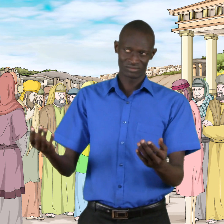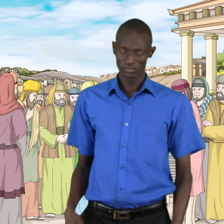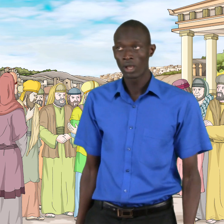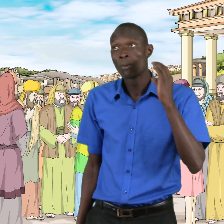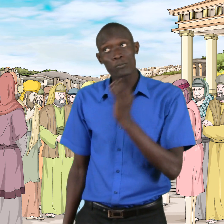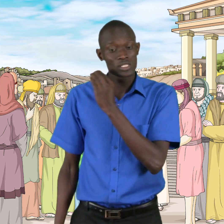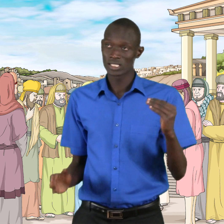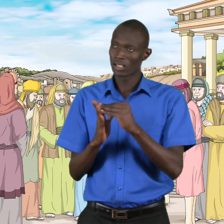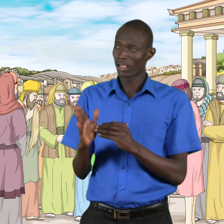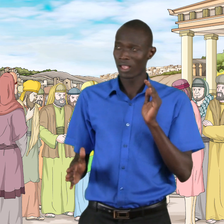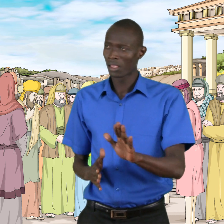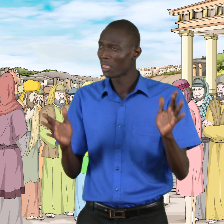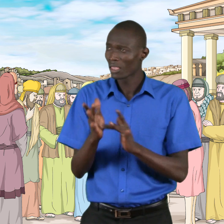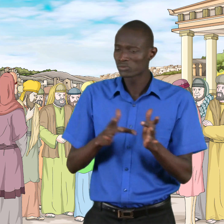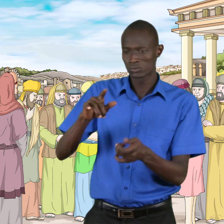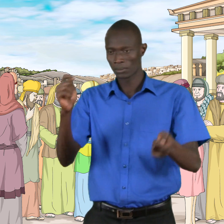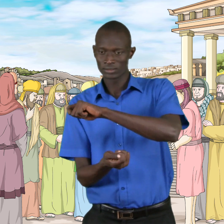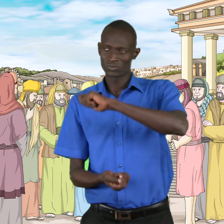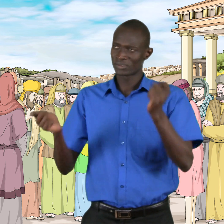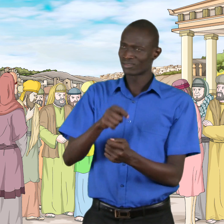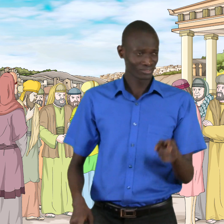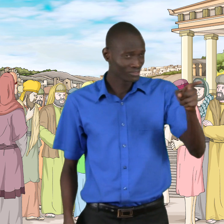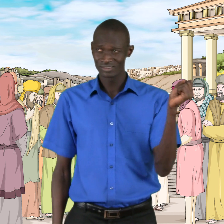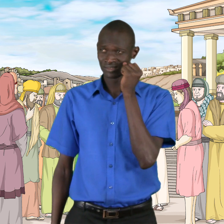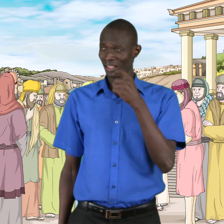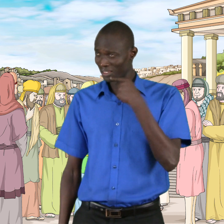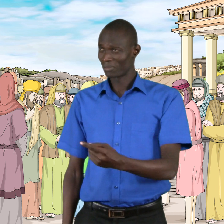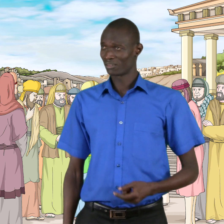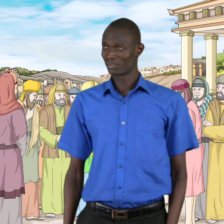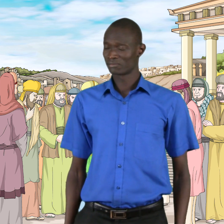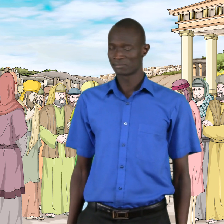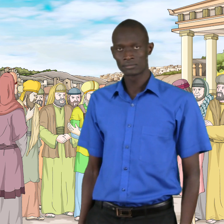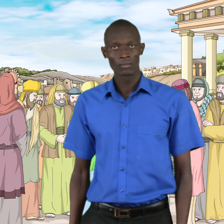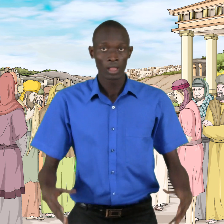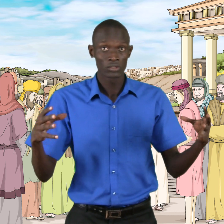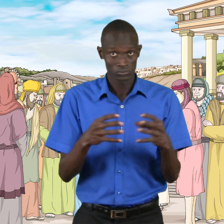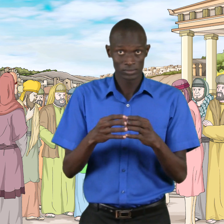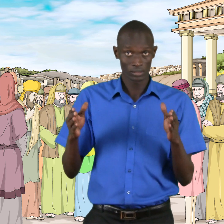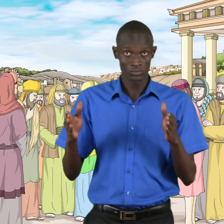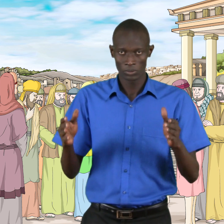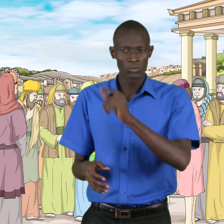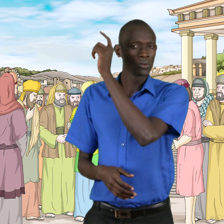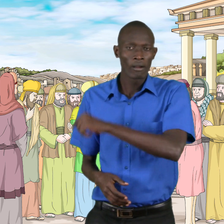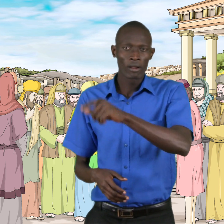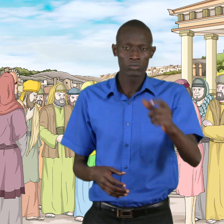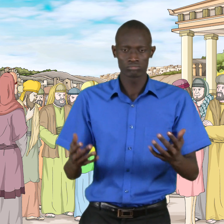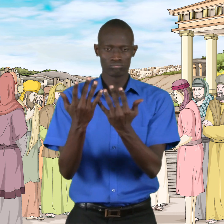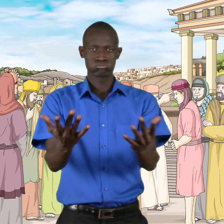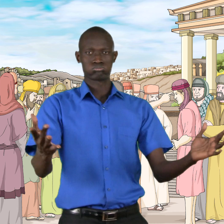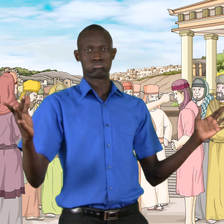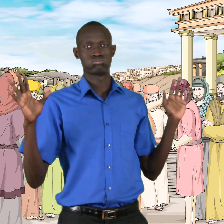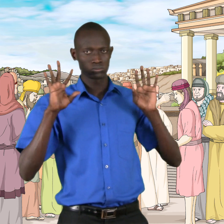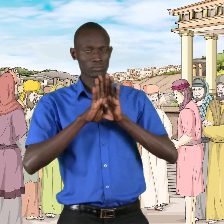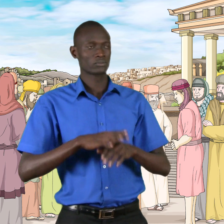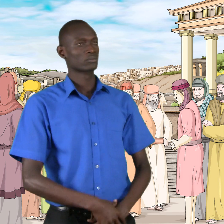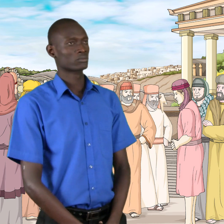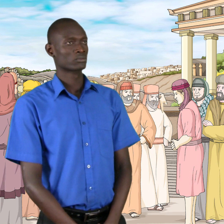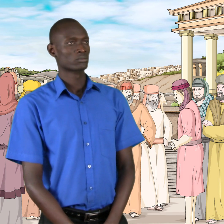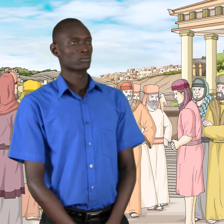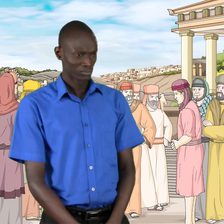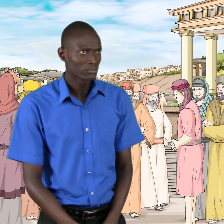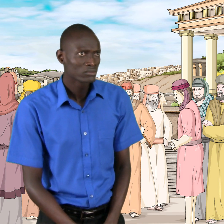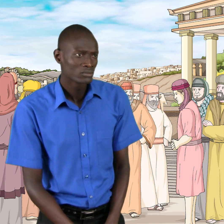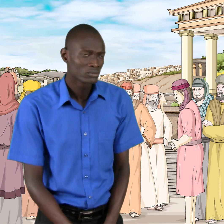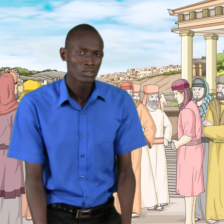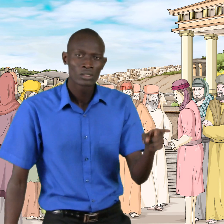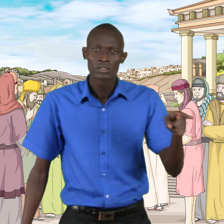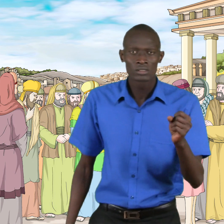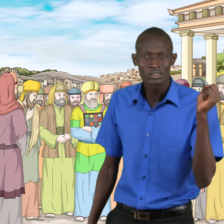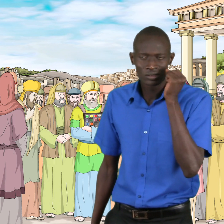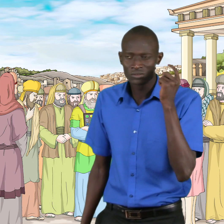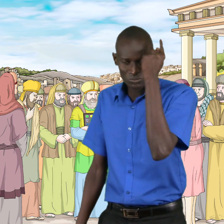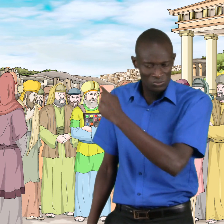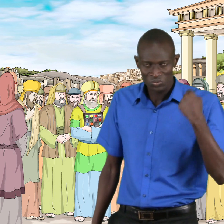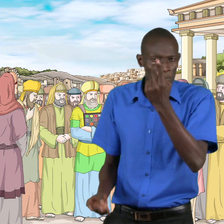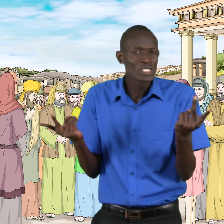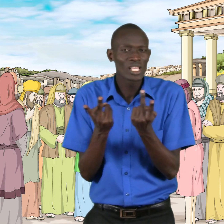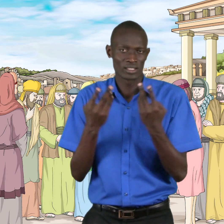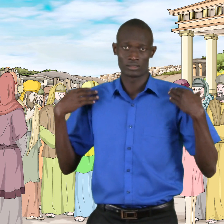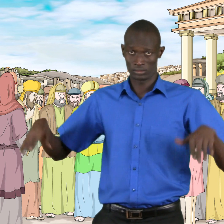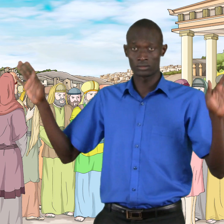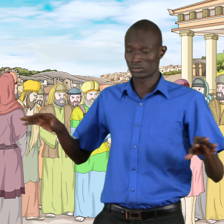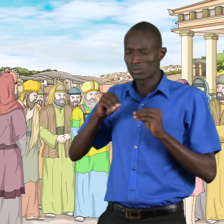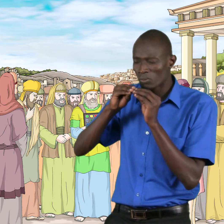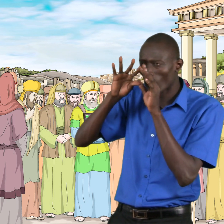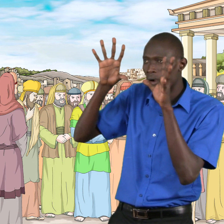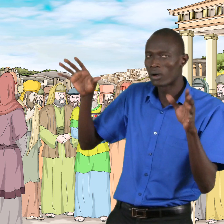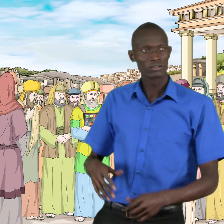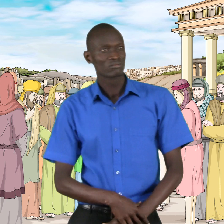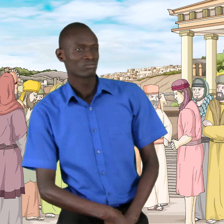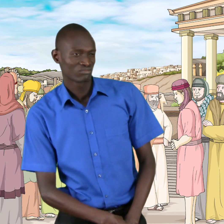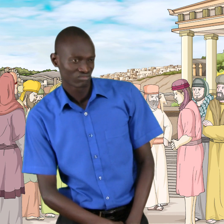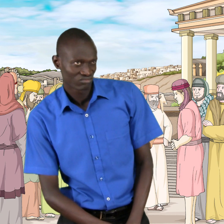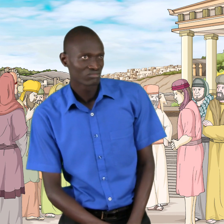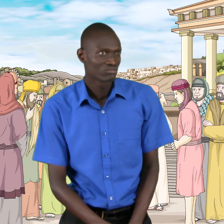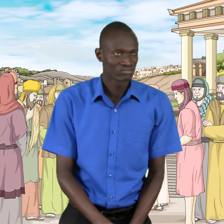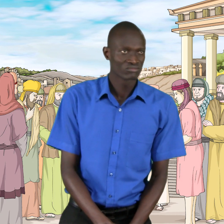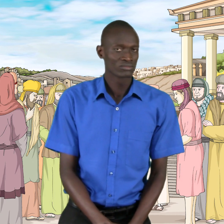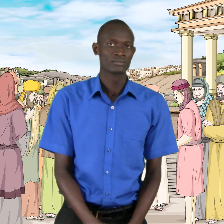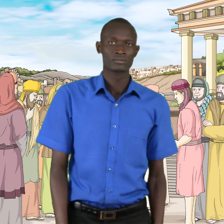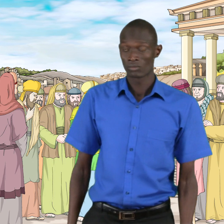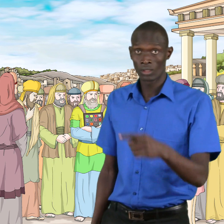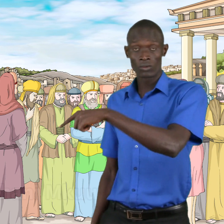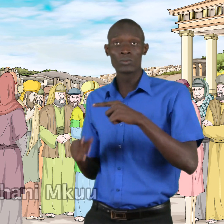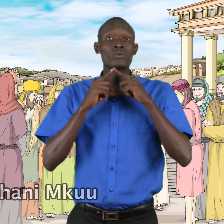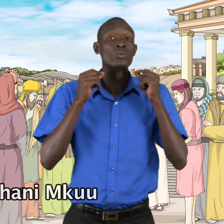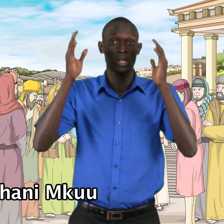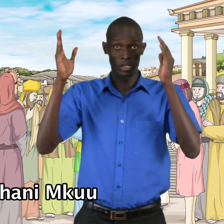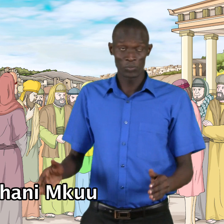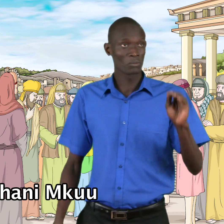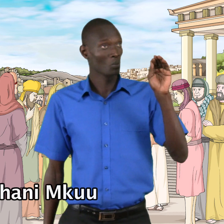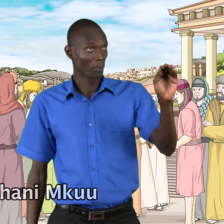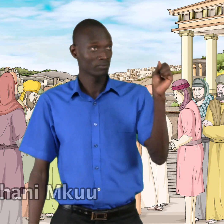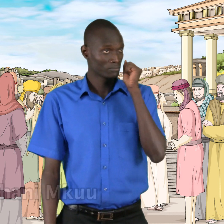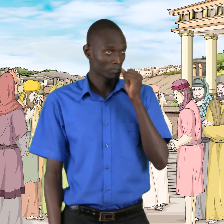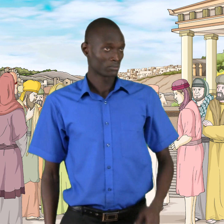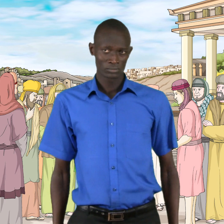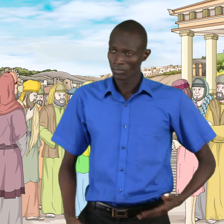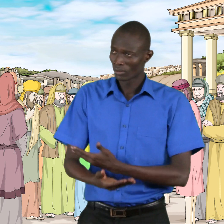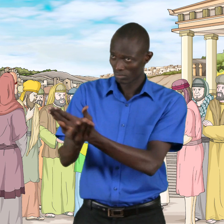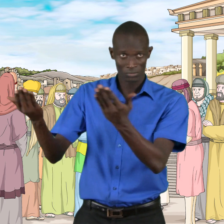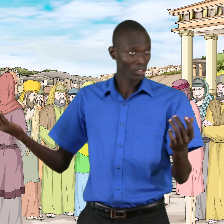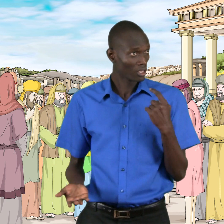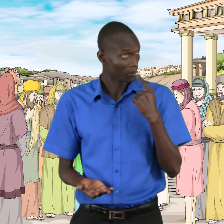All who were sitting in the Sanhedrin looked intently at Stephen, and they saw that his face was like the face of an angel.